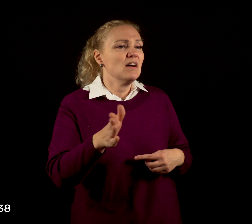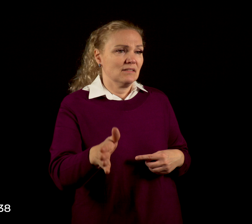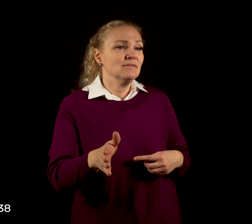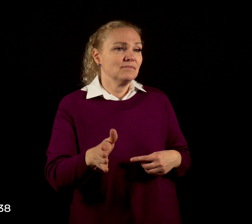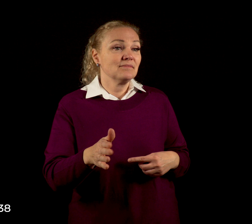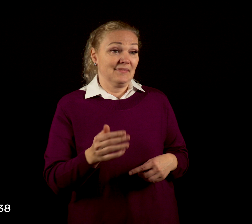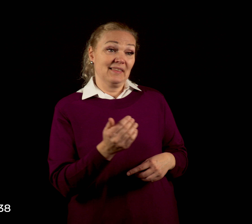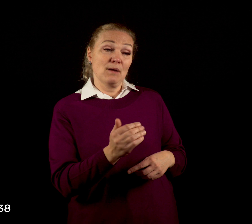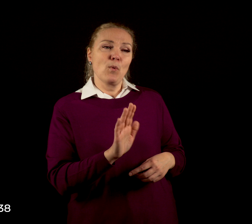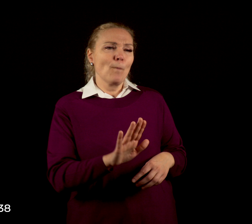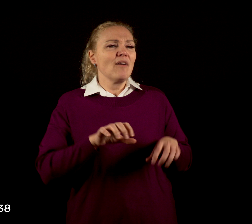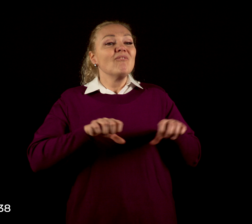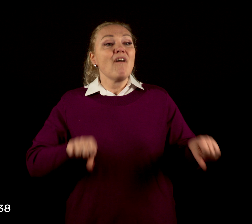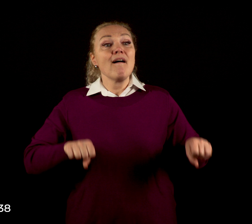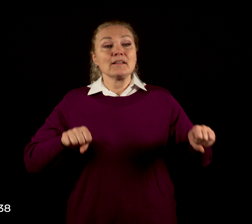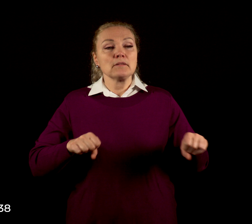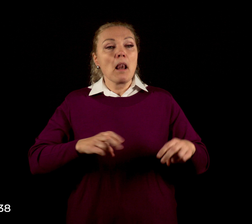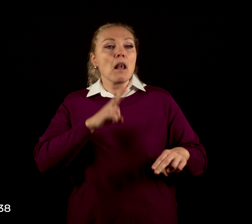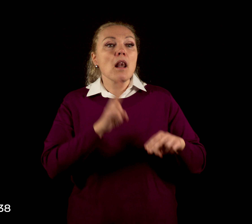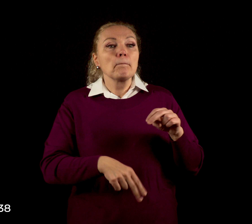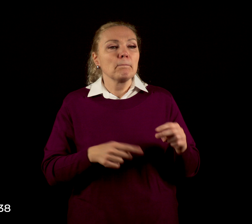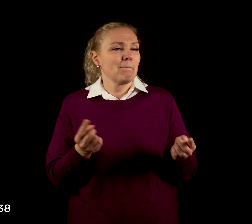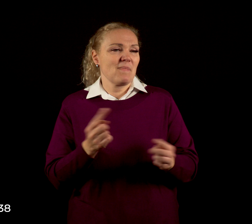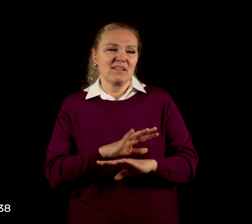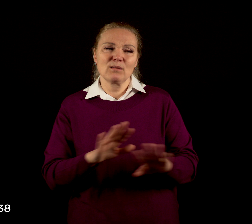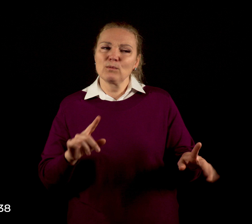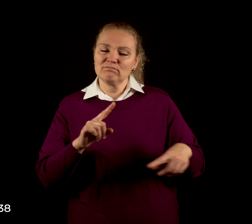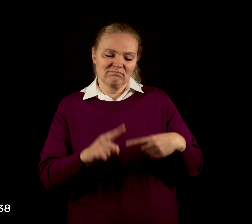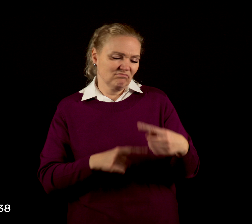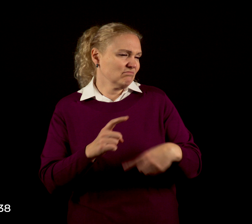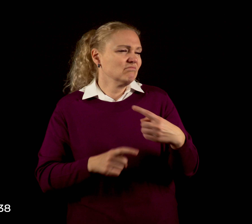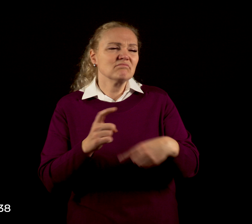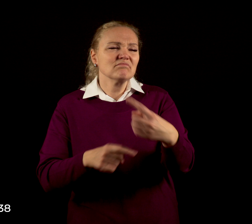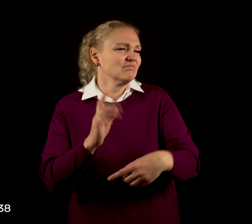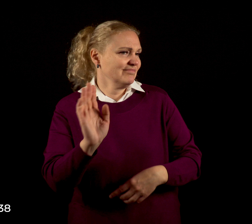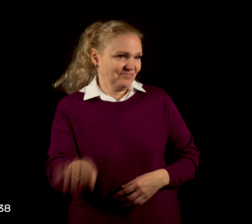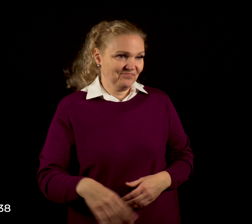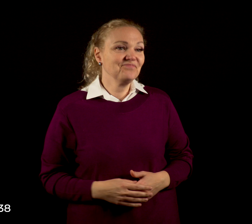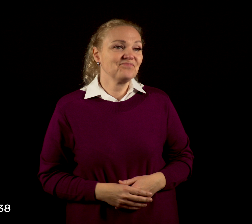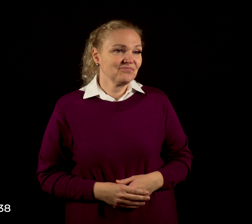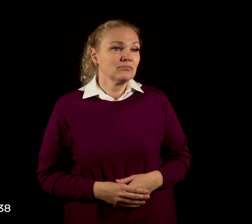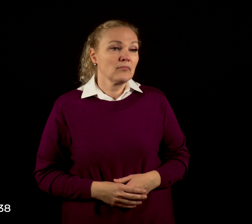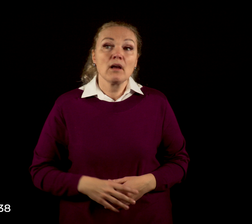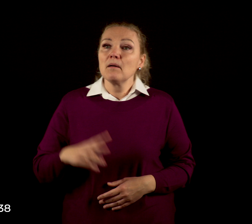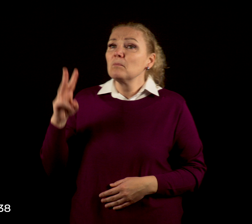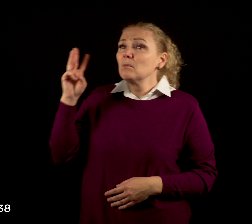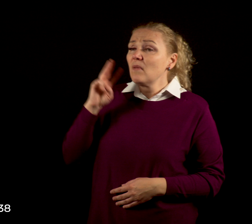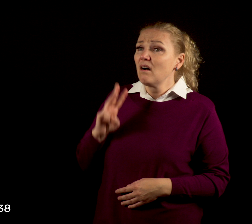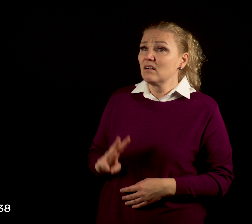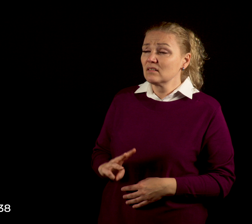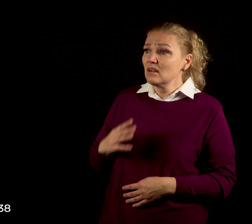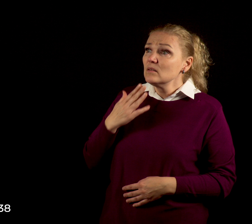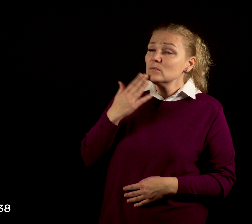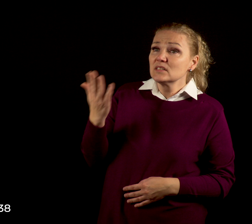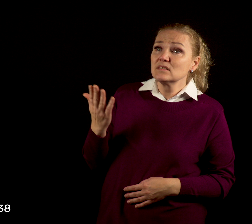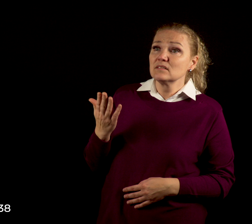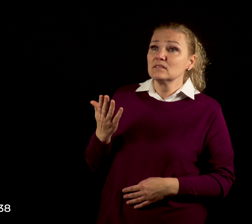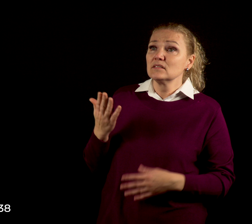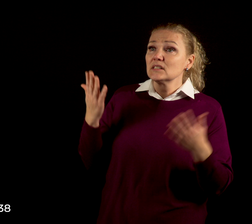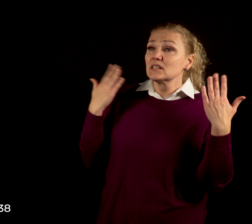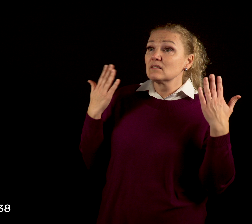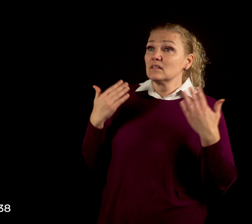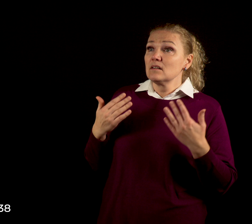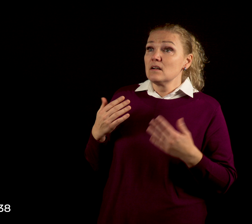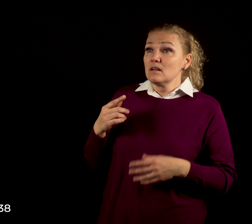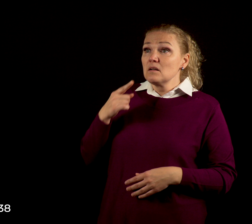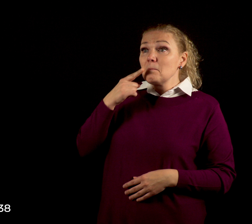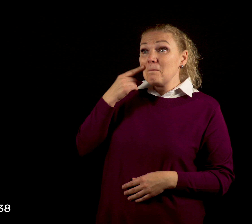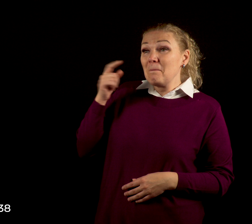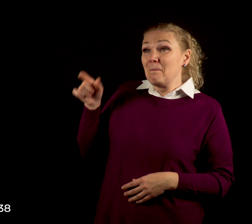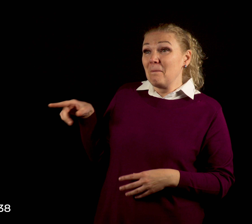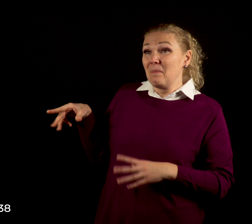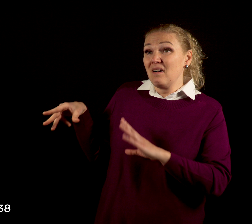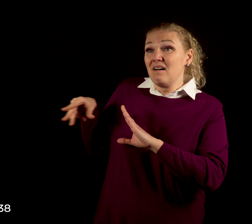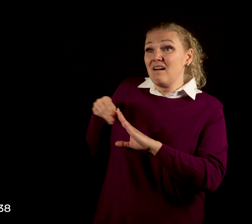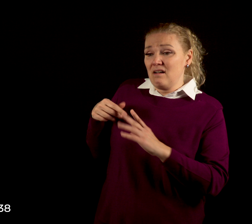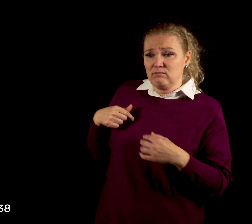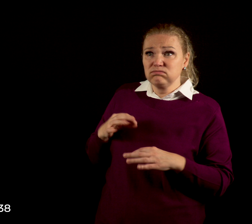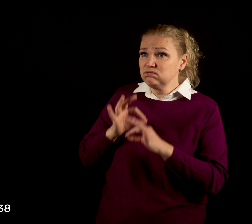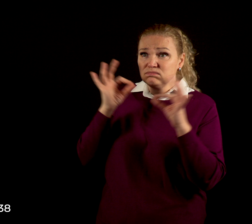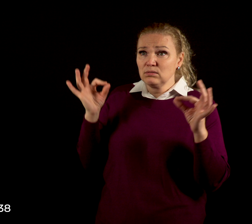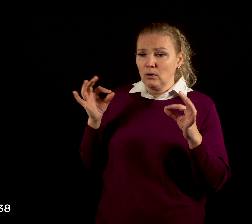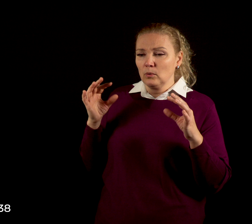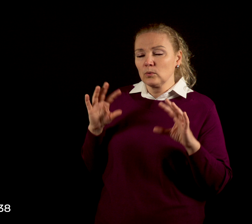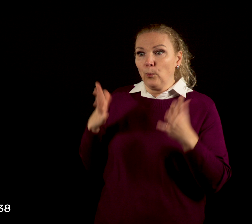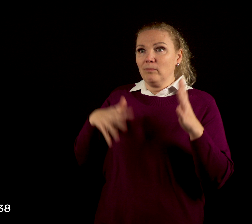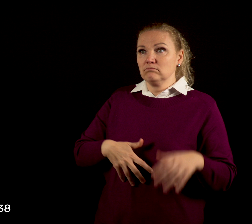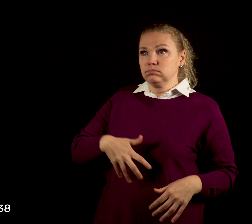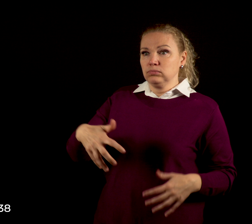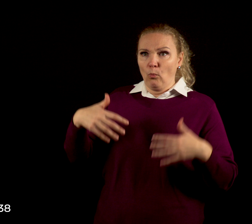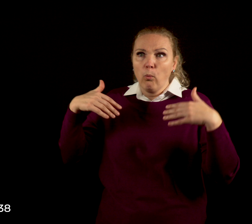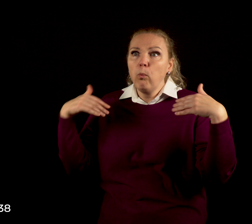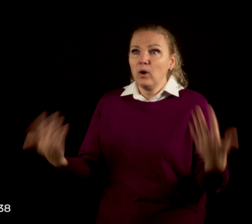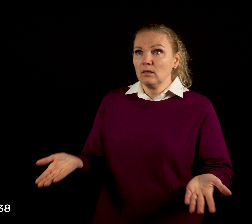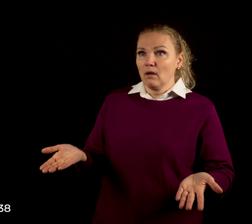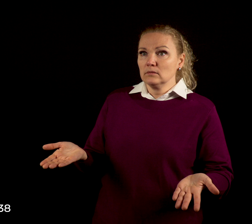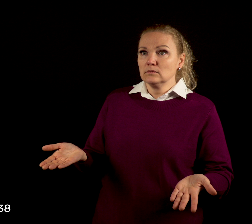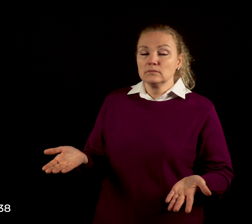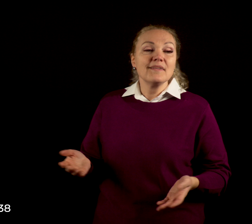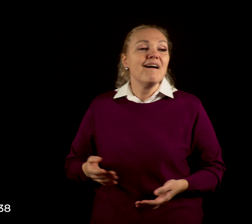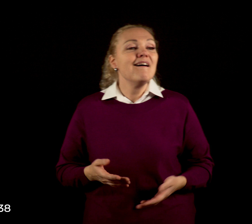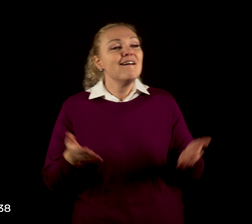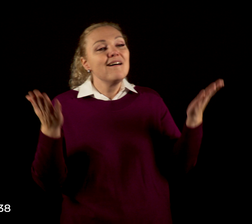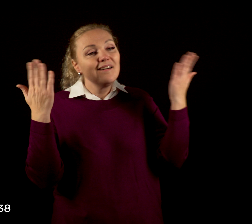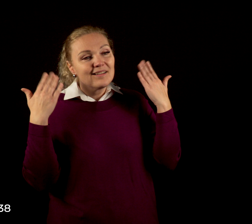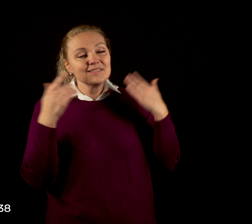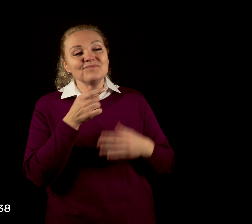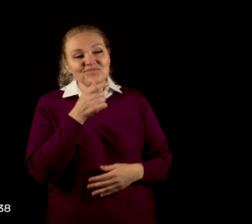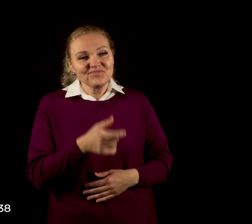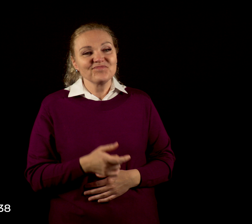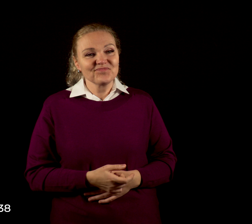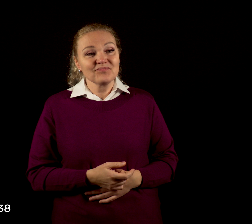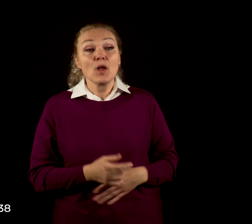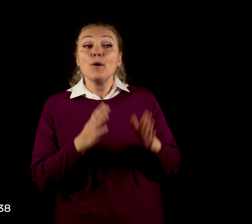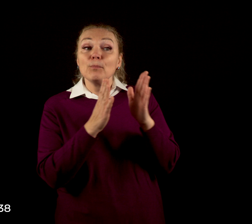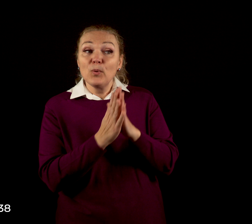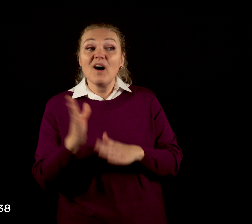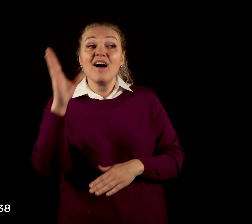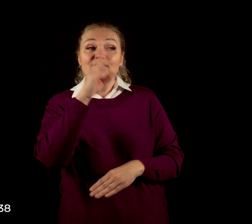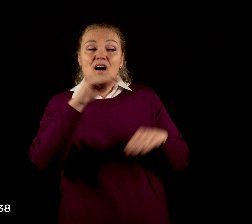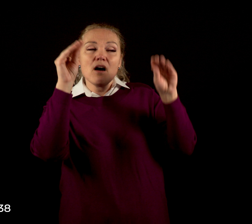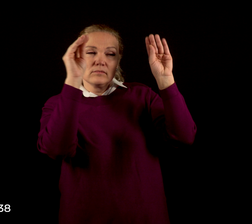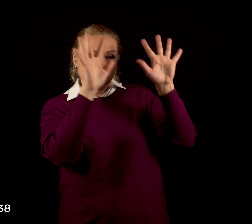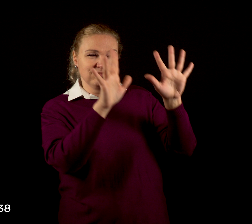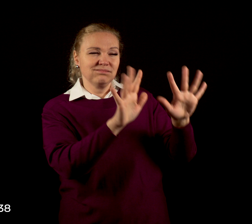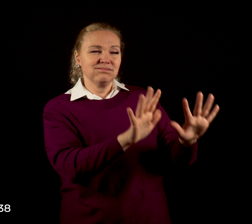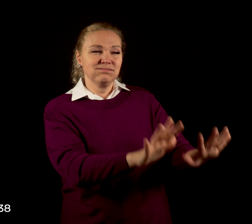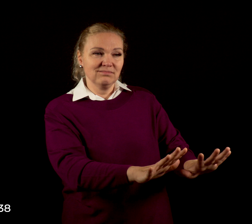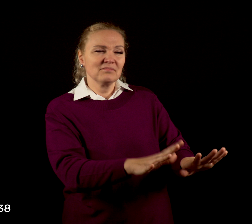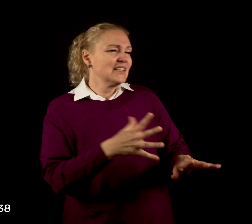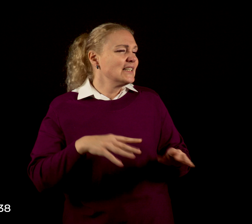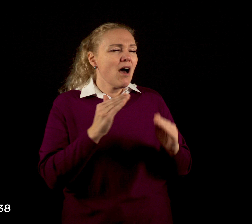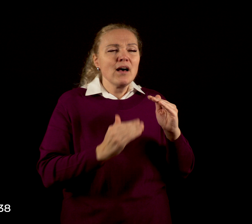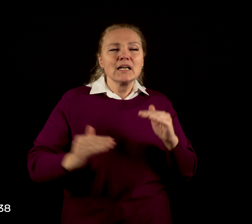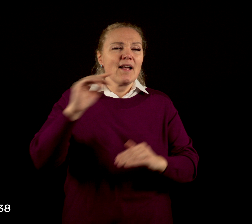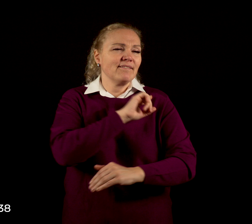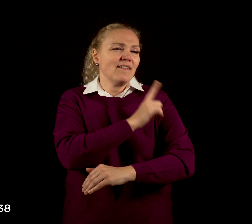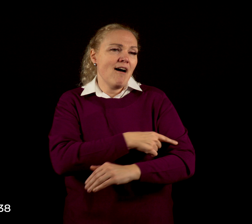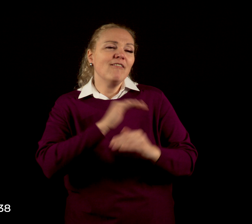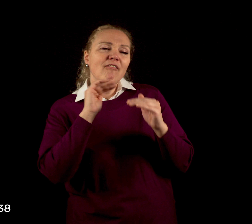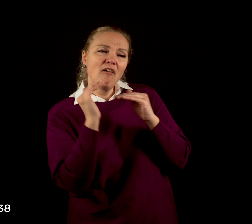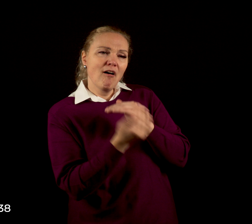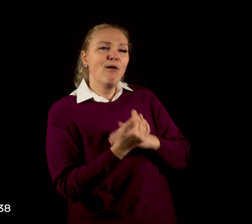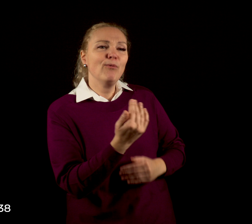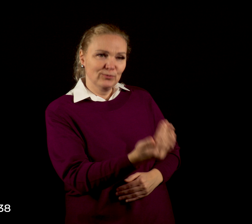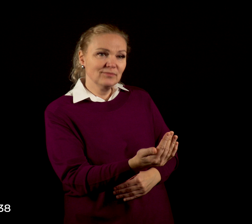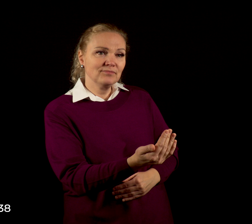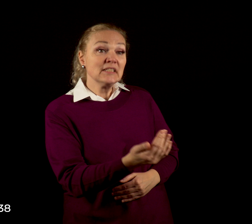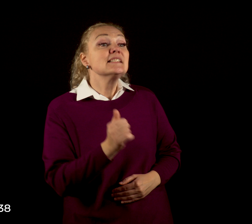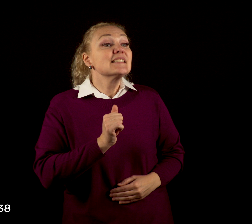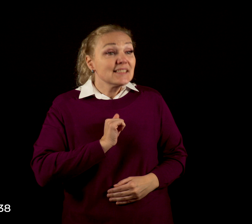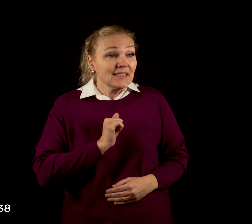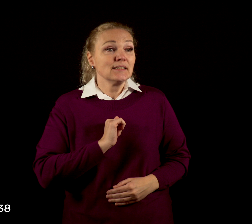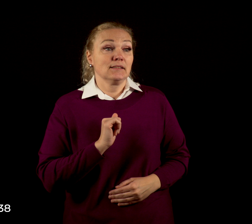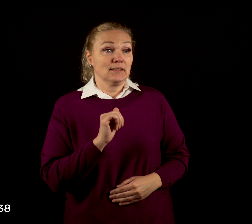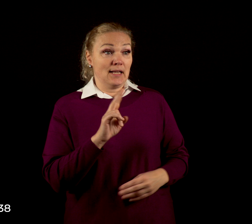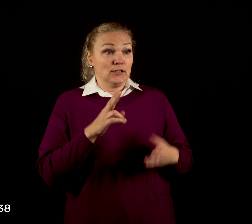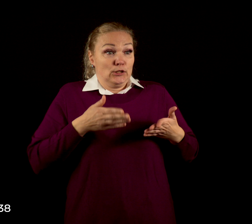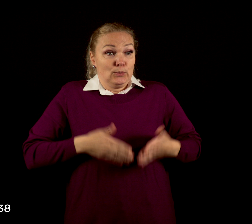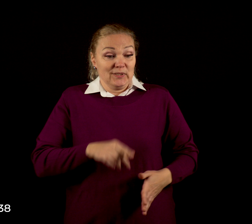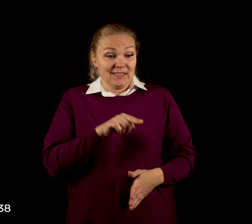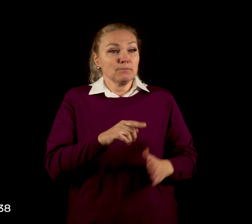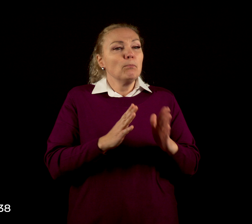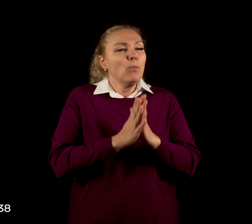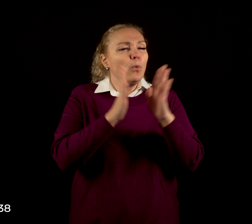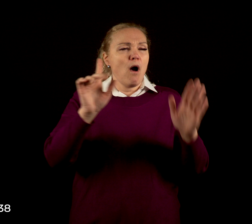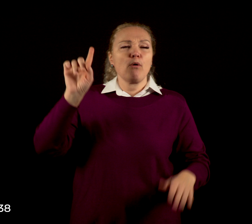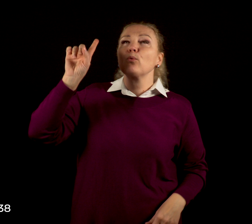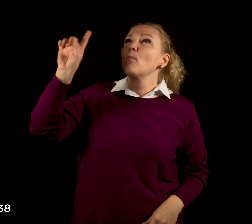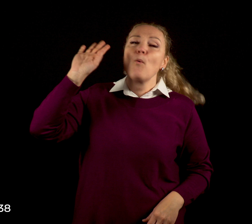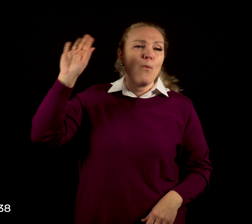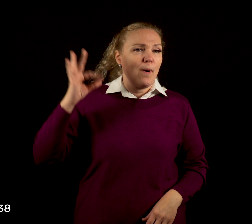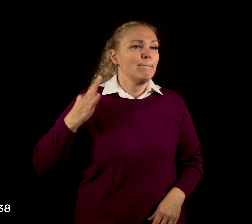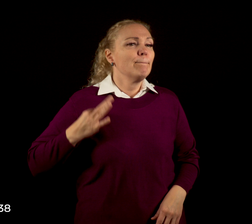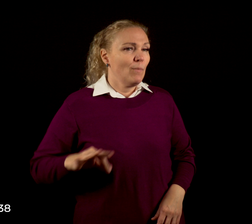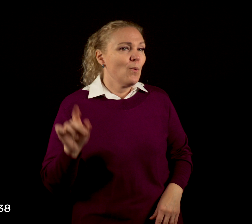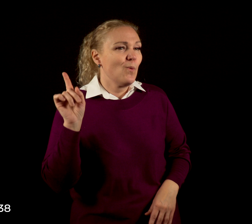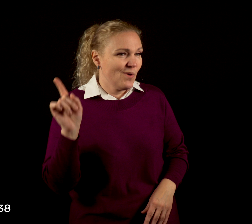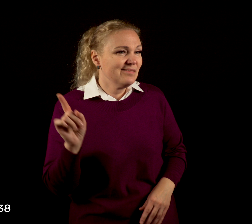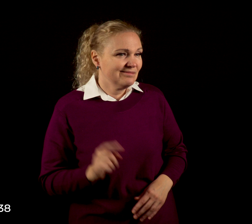“How can this be,” Mary asked the angel, “since I am a virgin?” The angel replied, “The Holy Spirit will come upon you, and the power of the Most High will overshadow you.